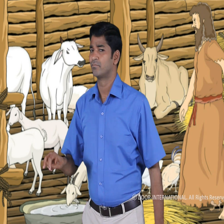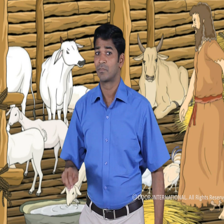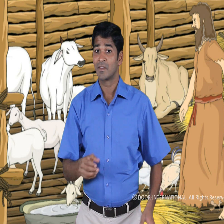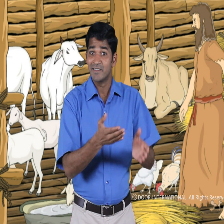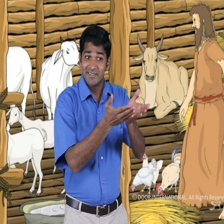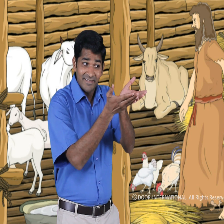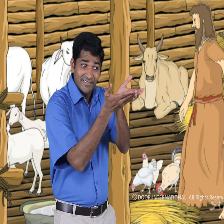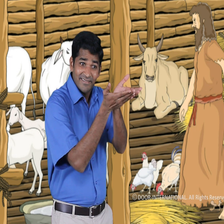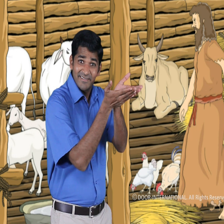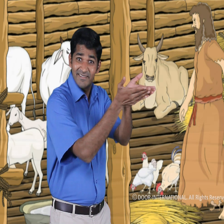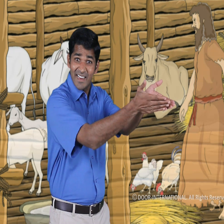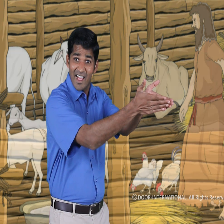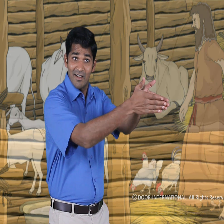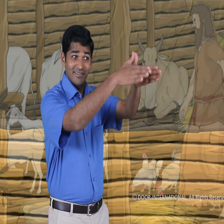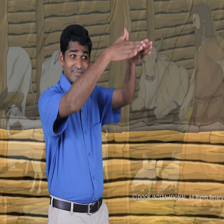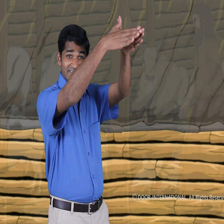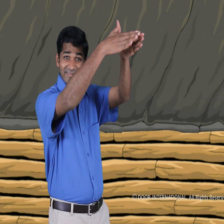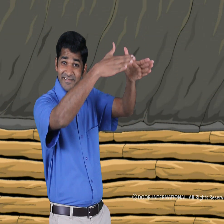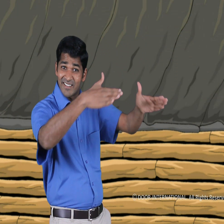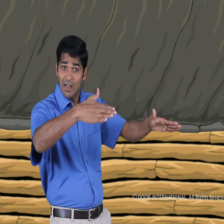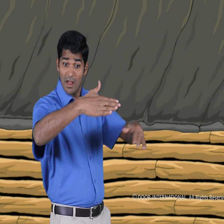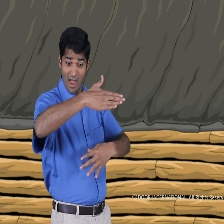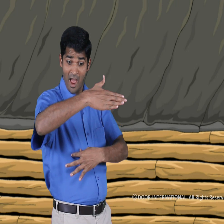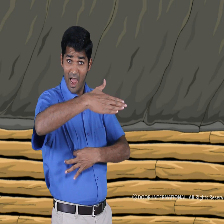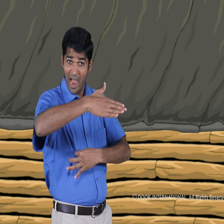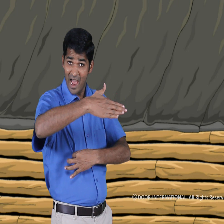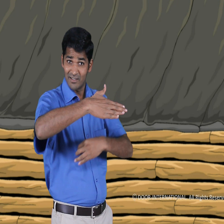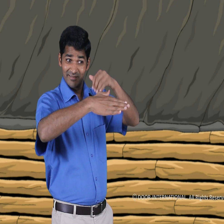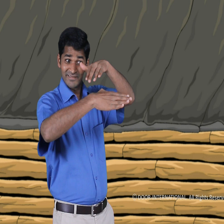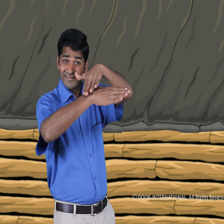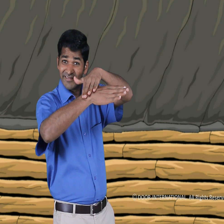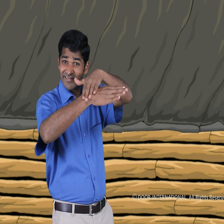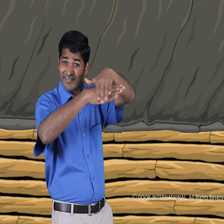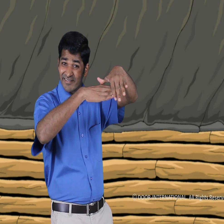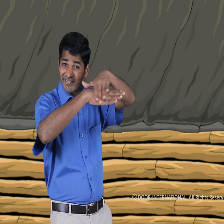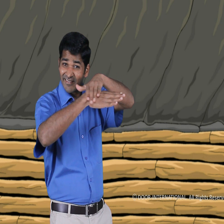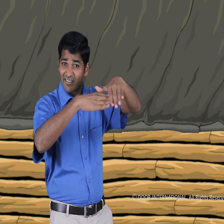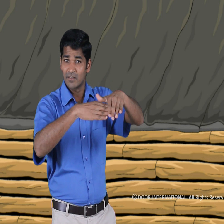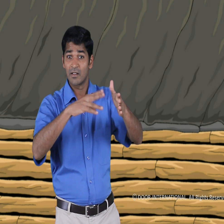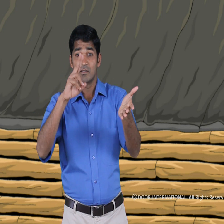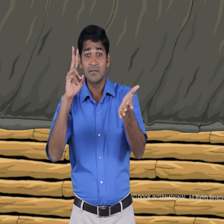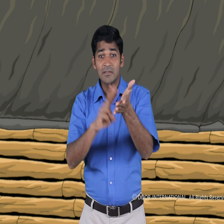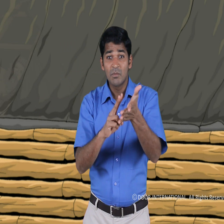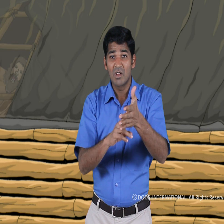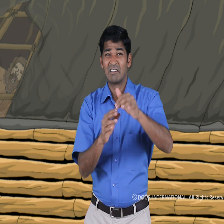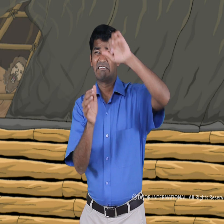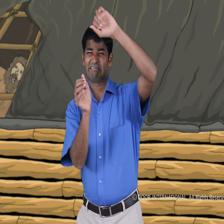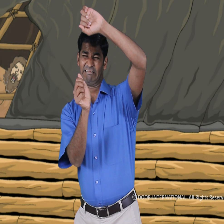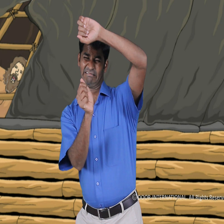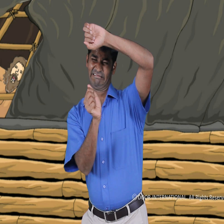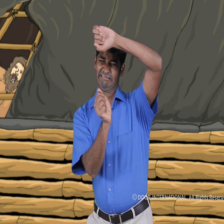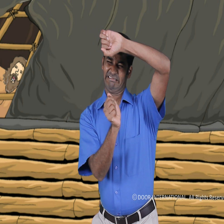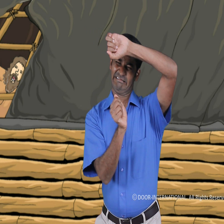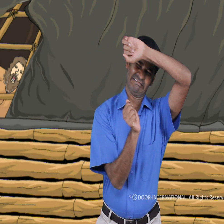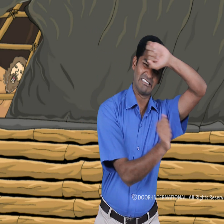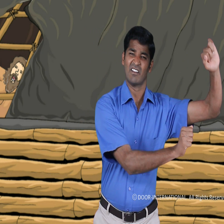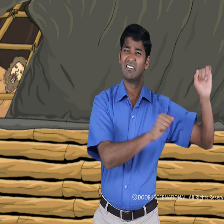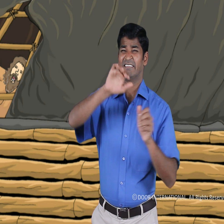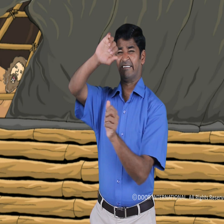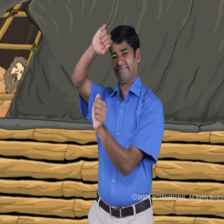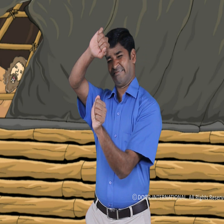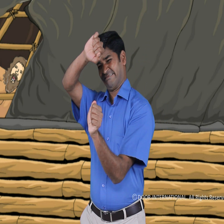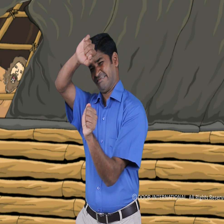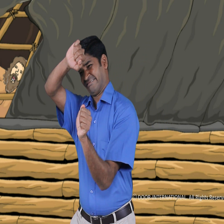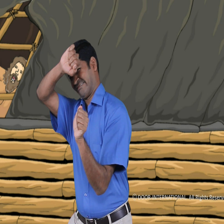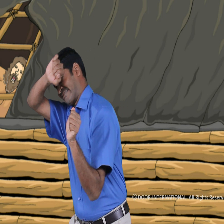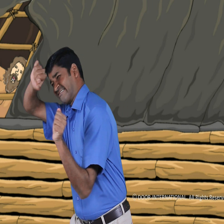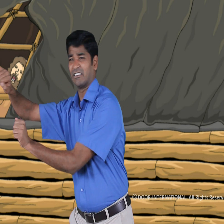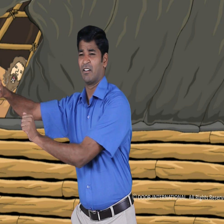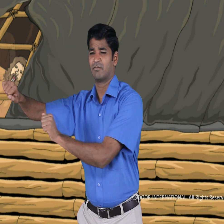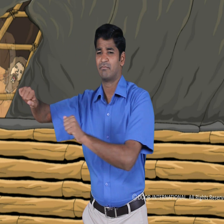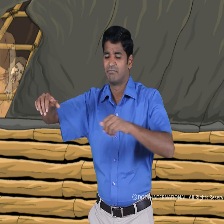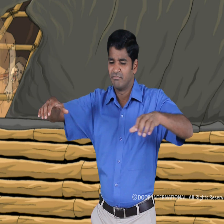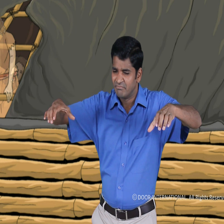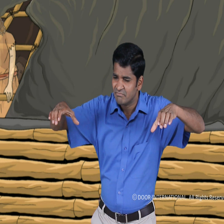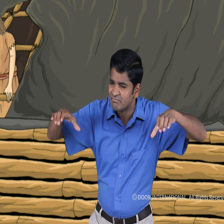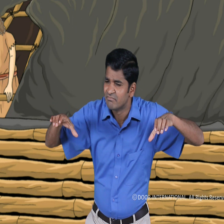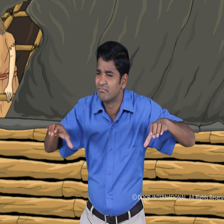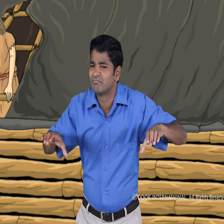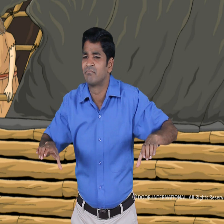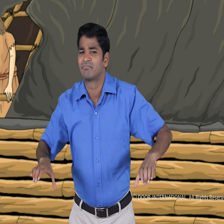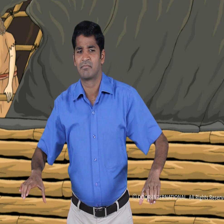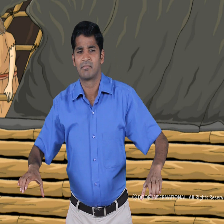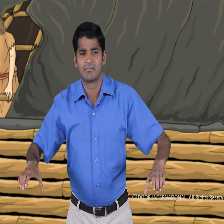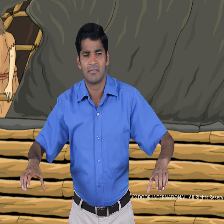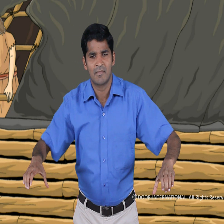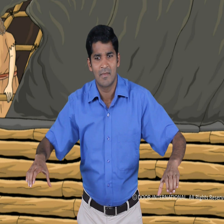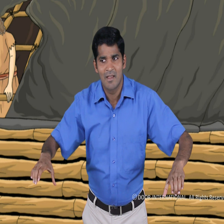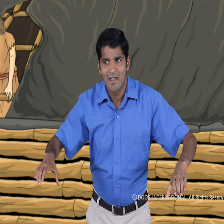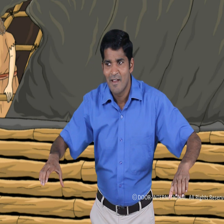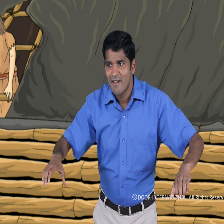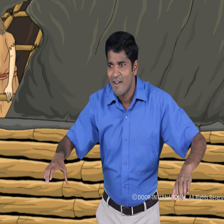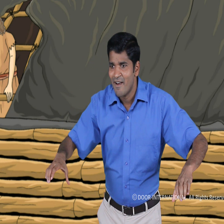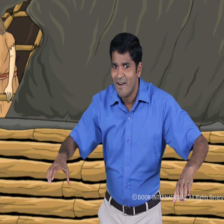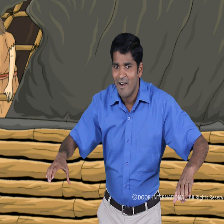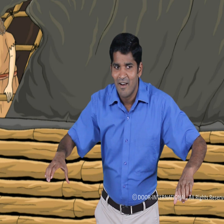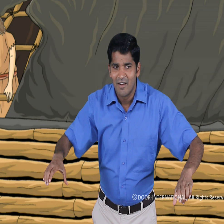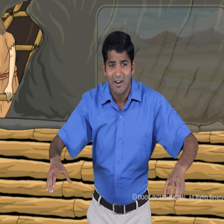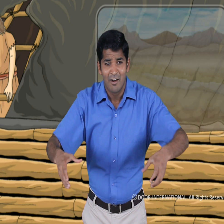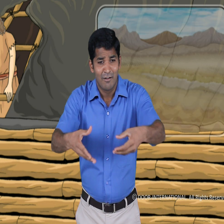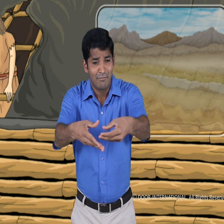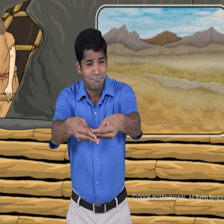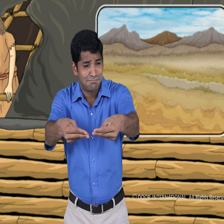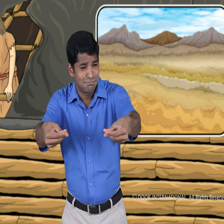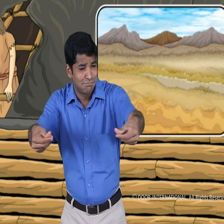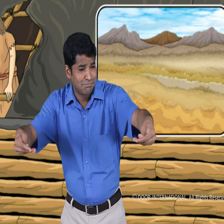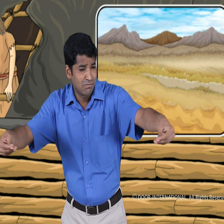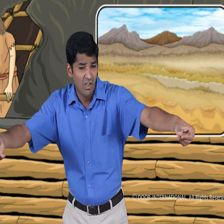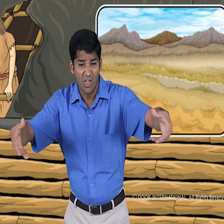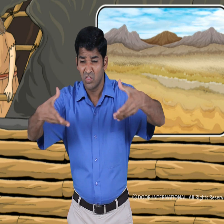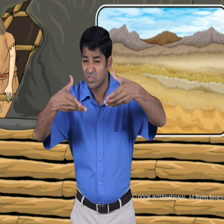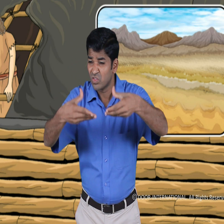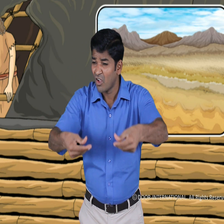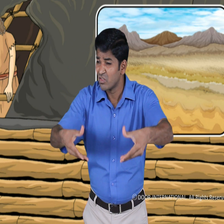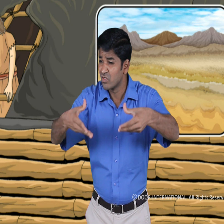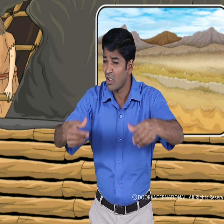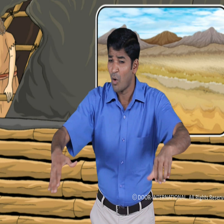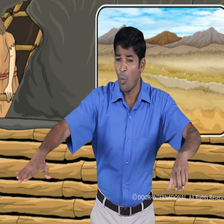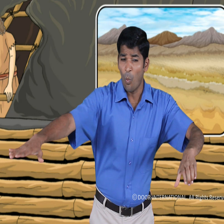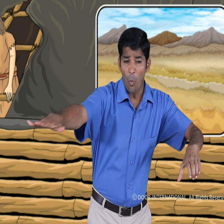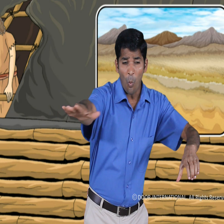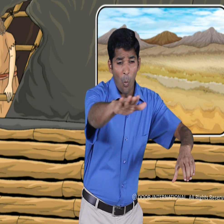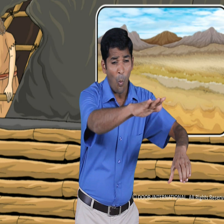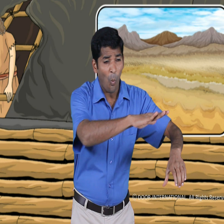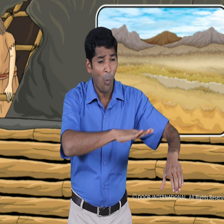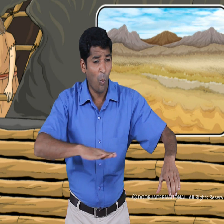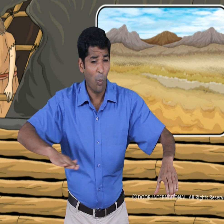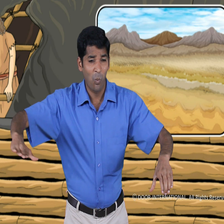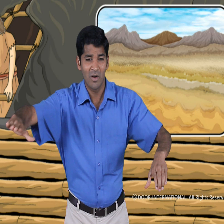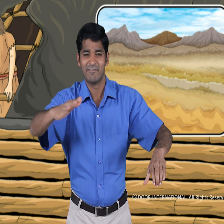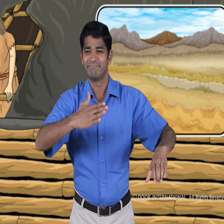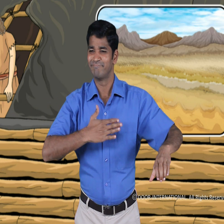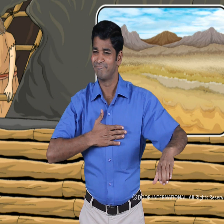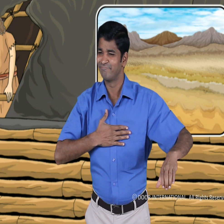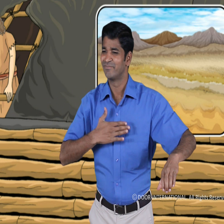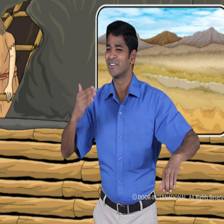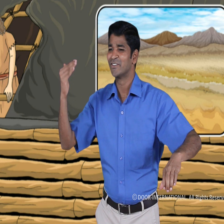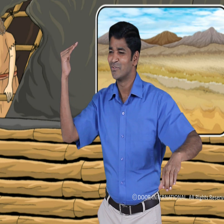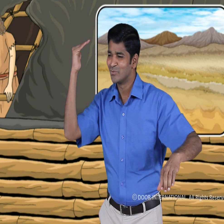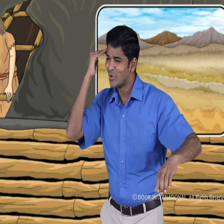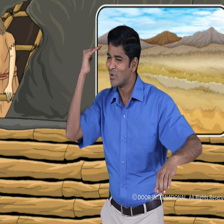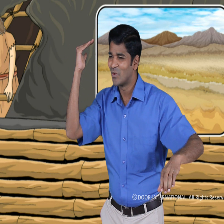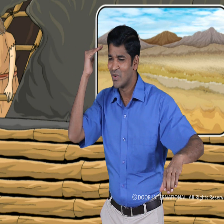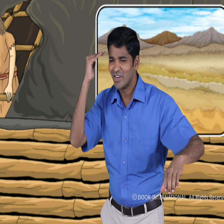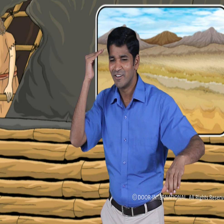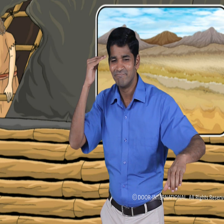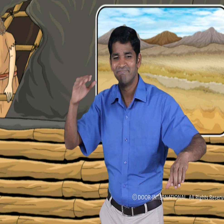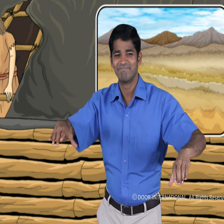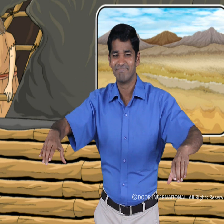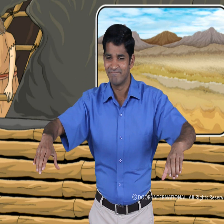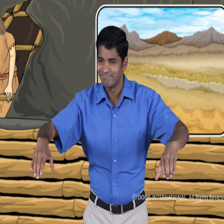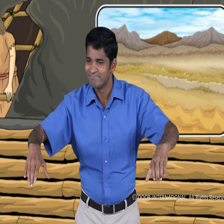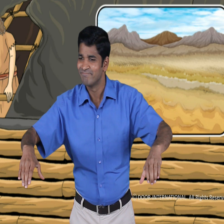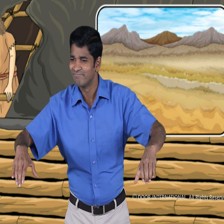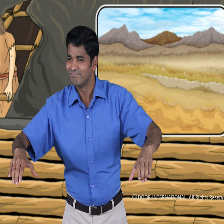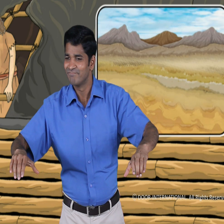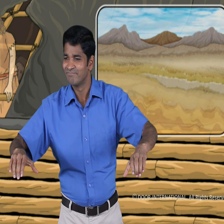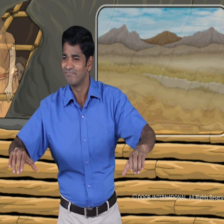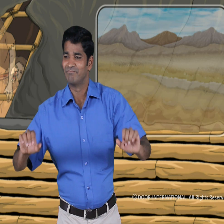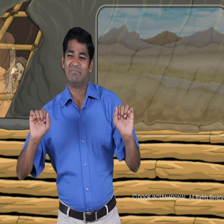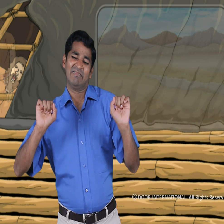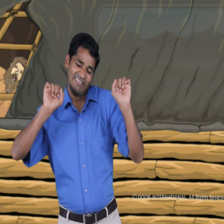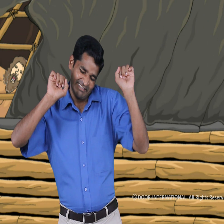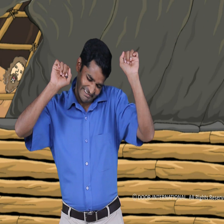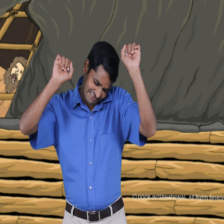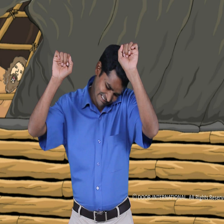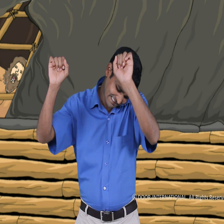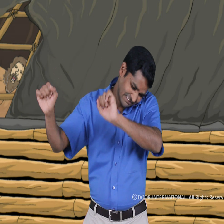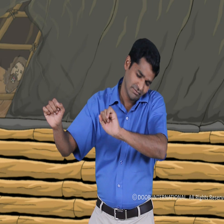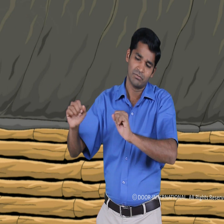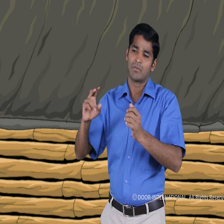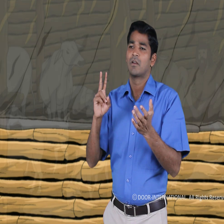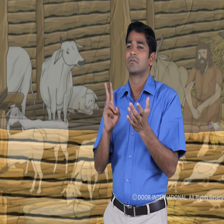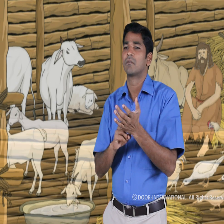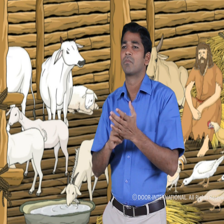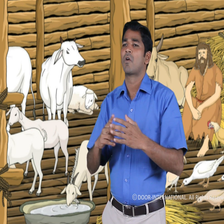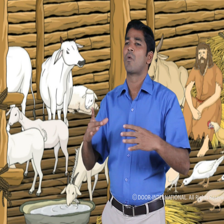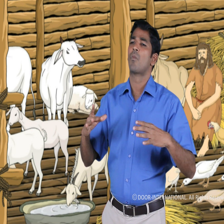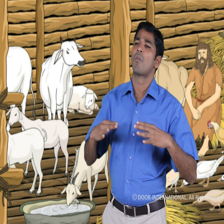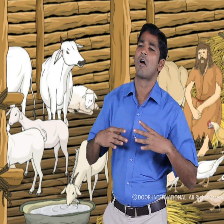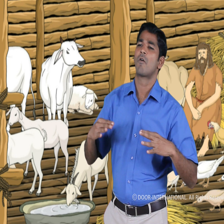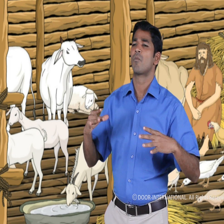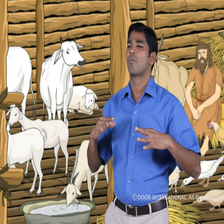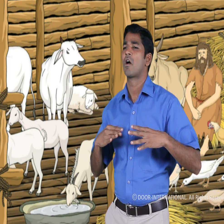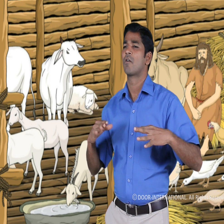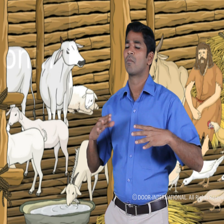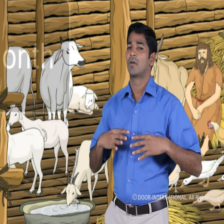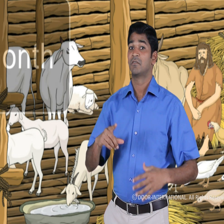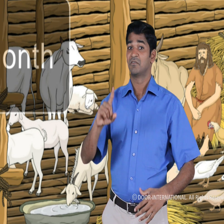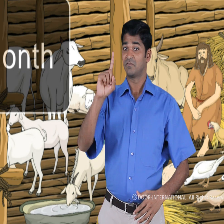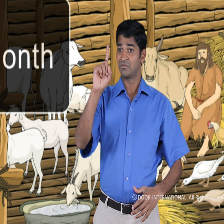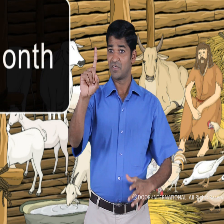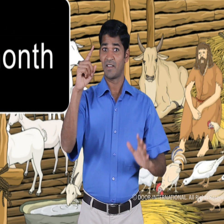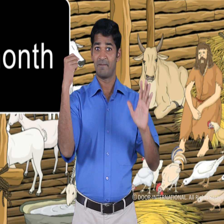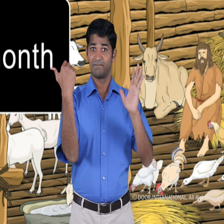So Noah removed the covering from the ark and saw that the surface of the ground was dry.